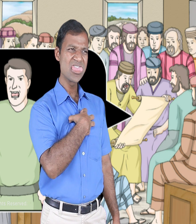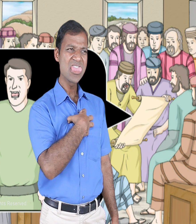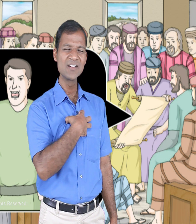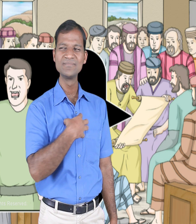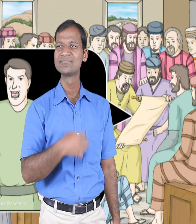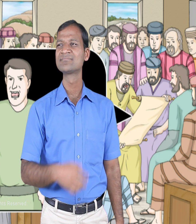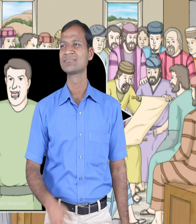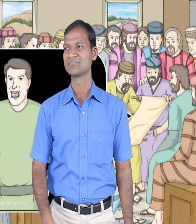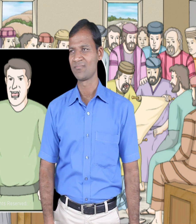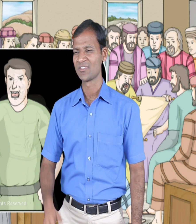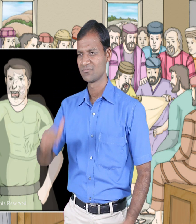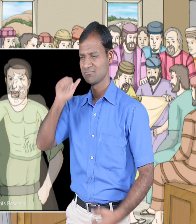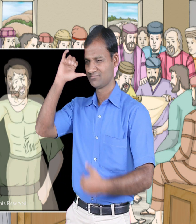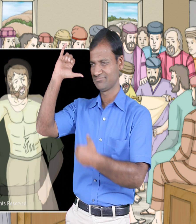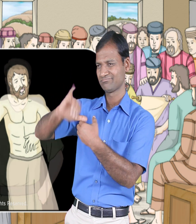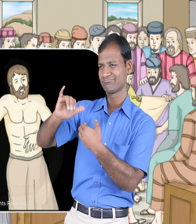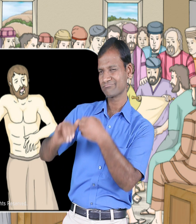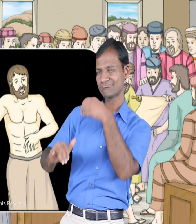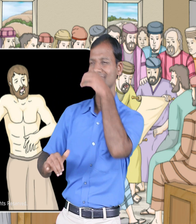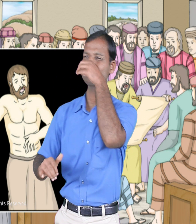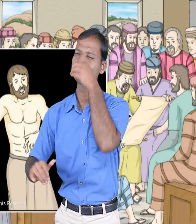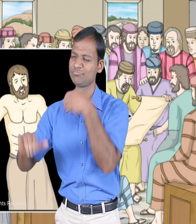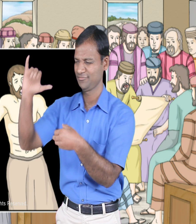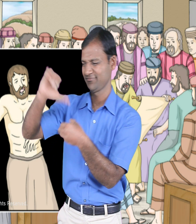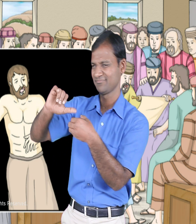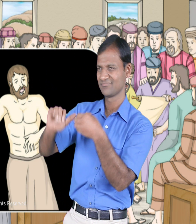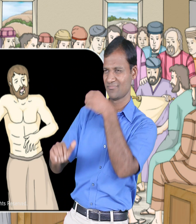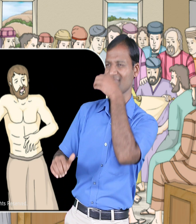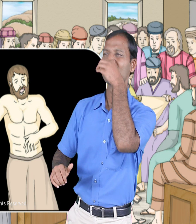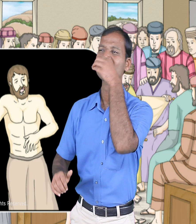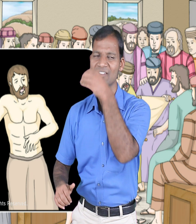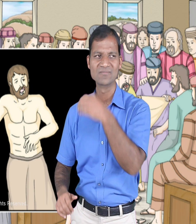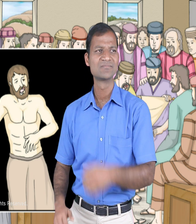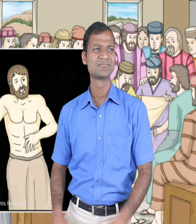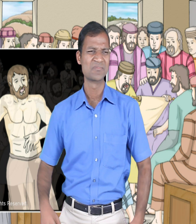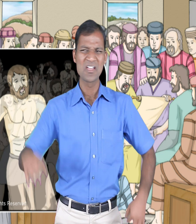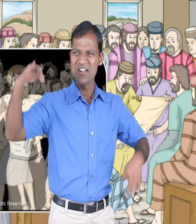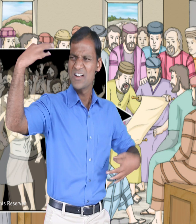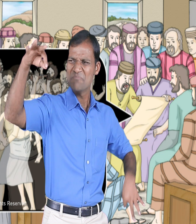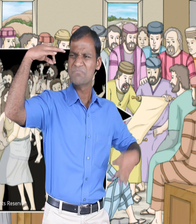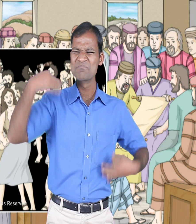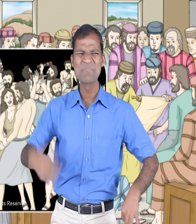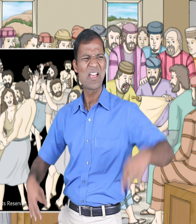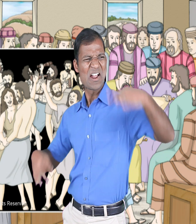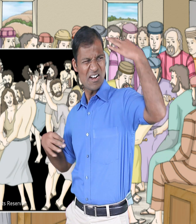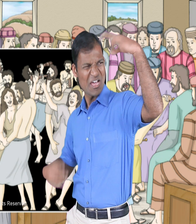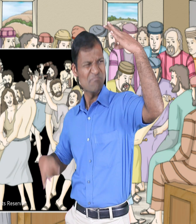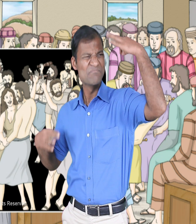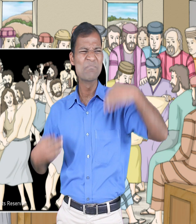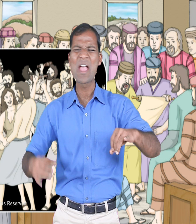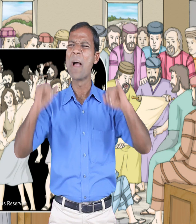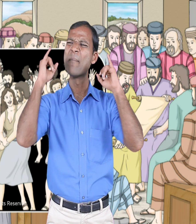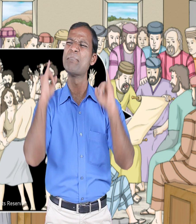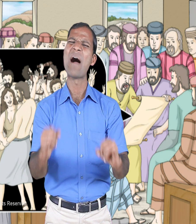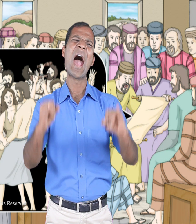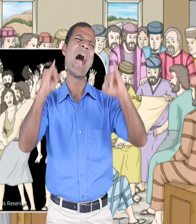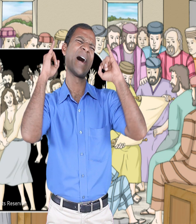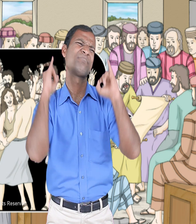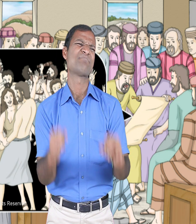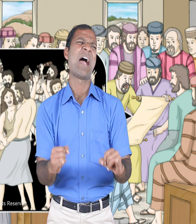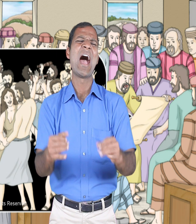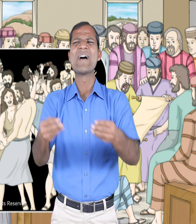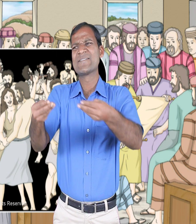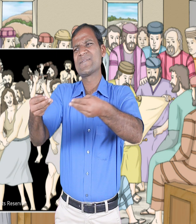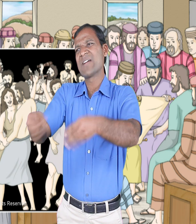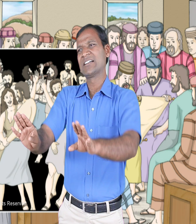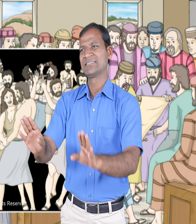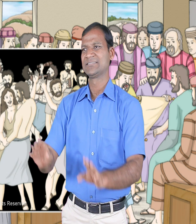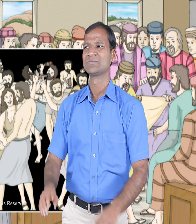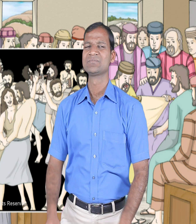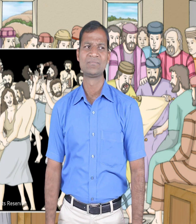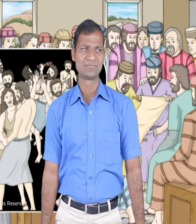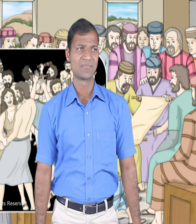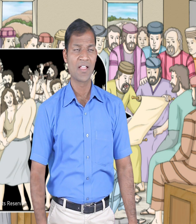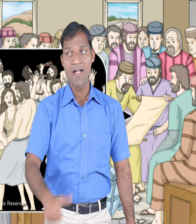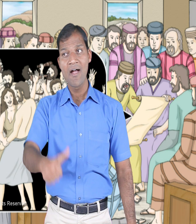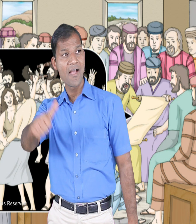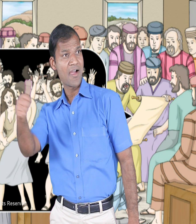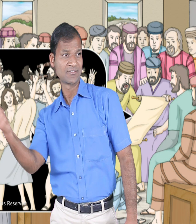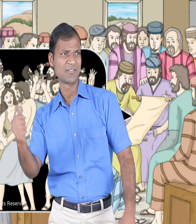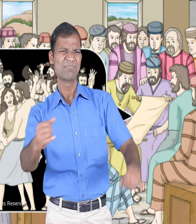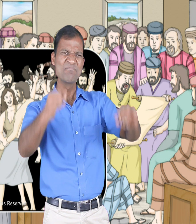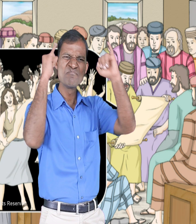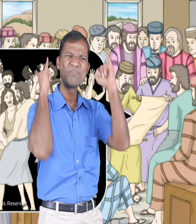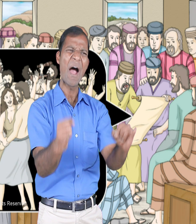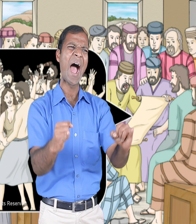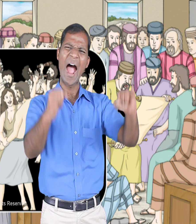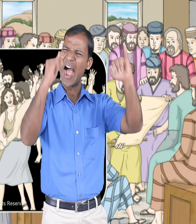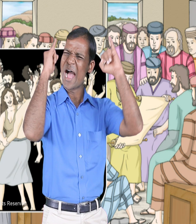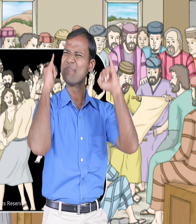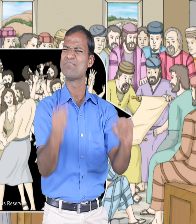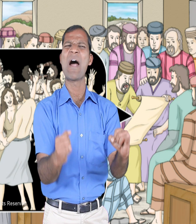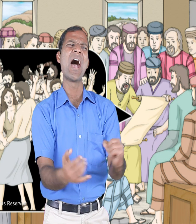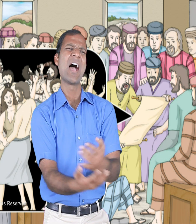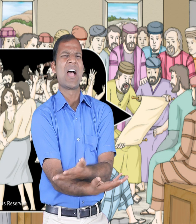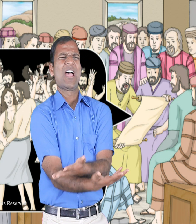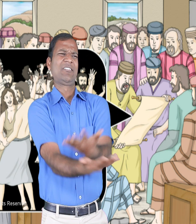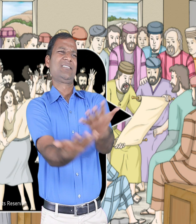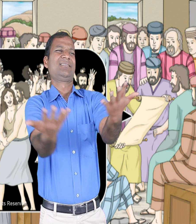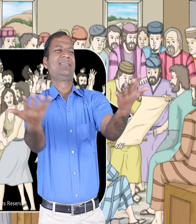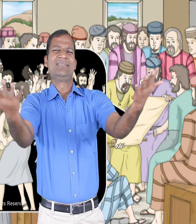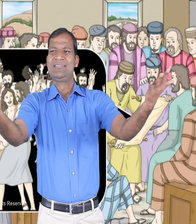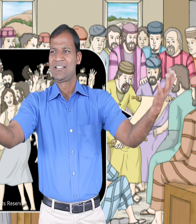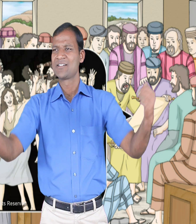drunkenness, orgies, and the like.